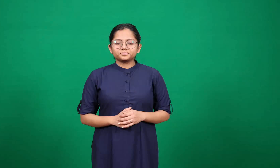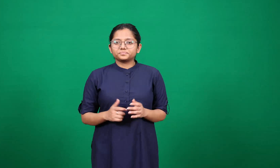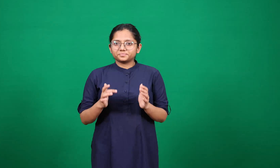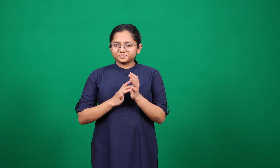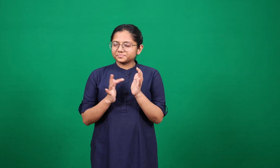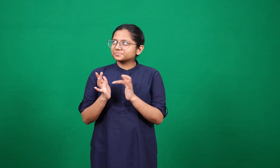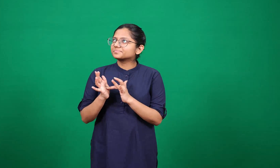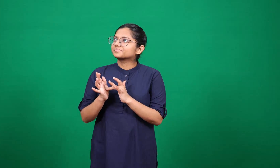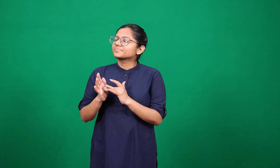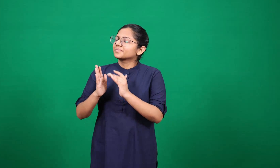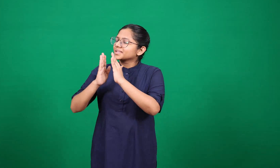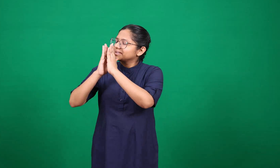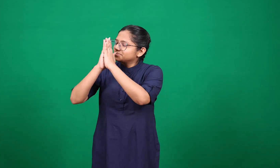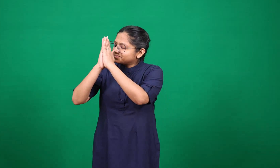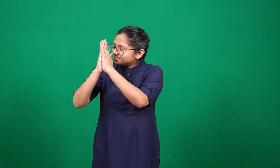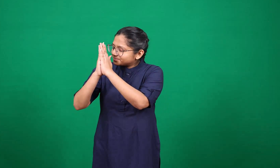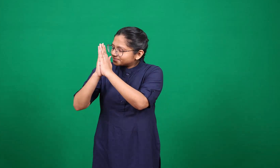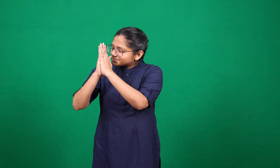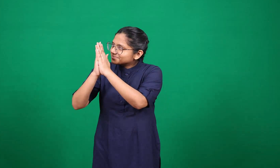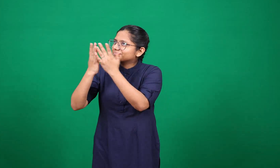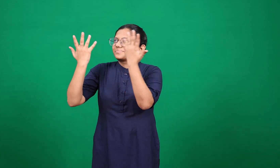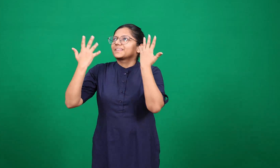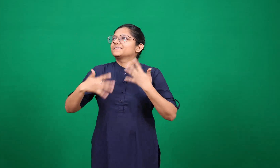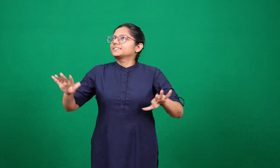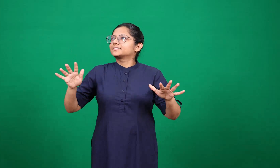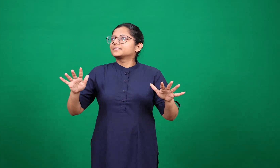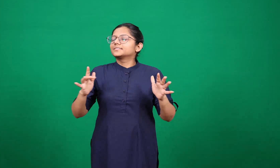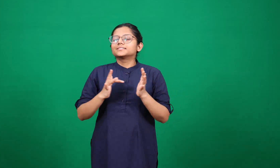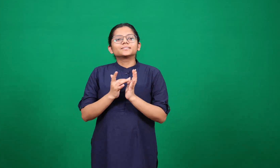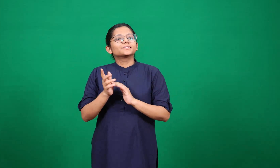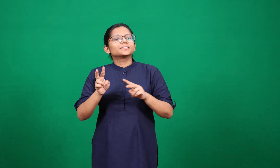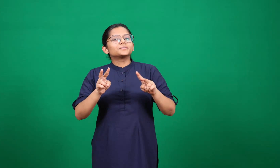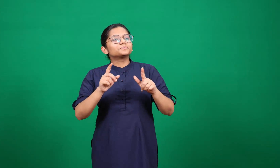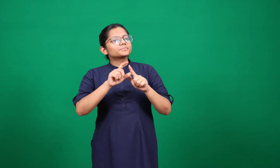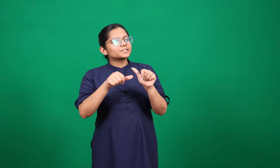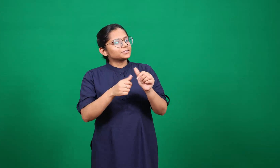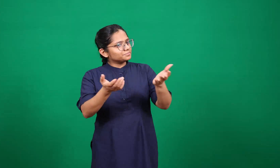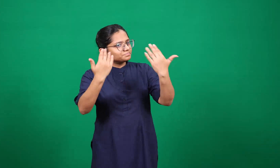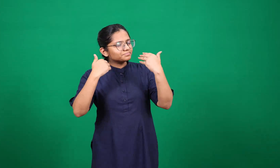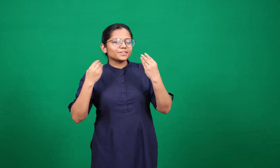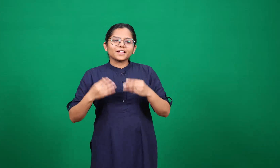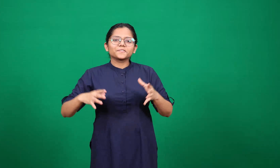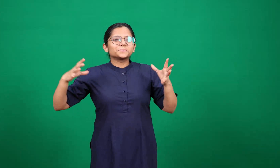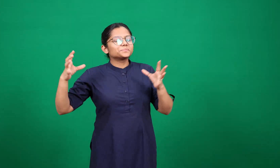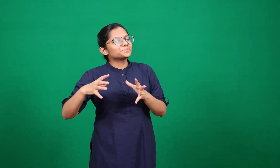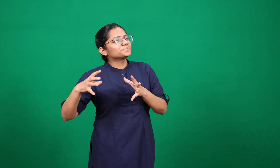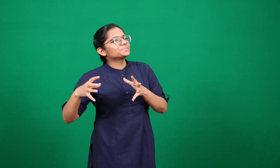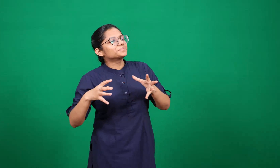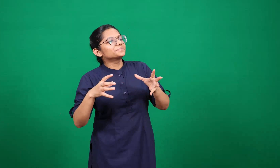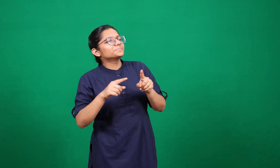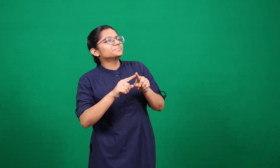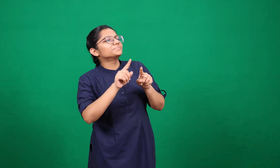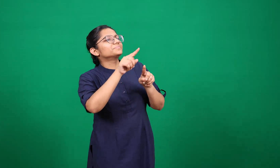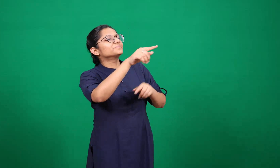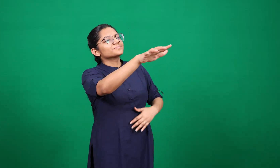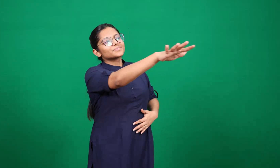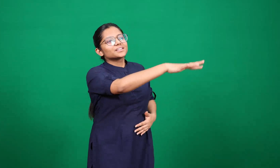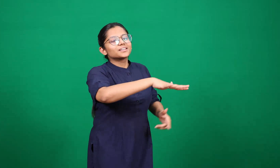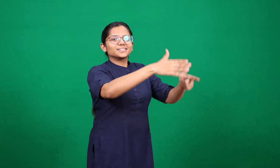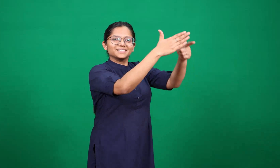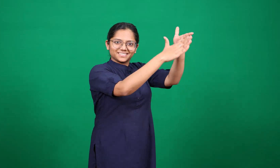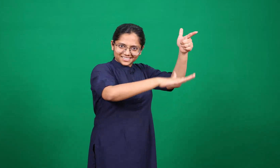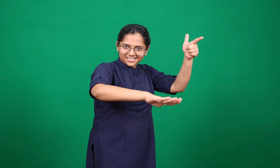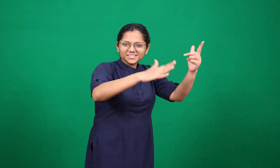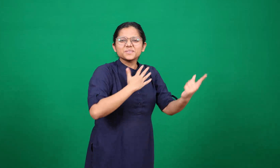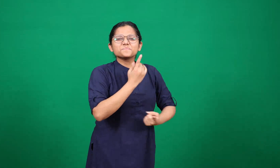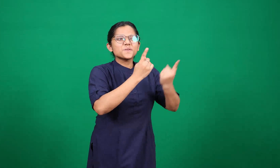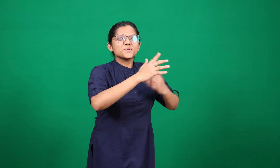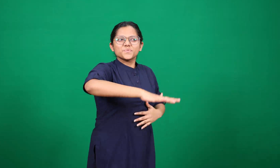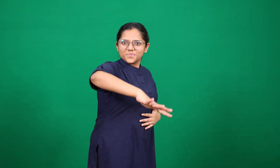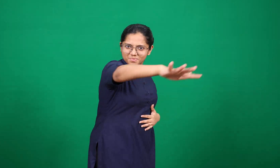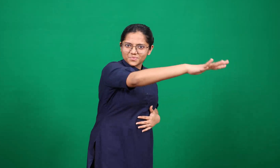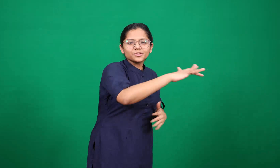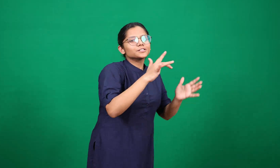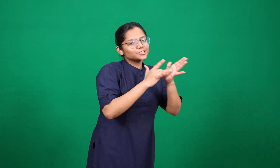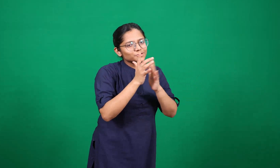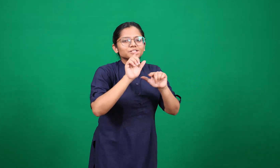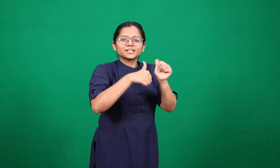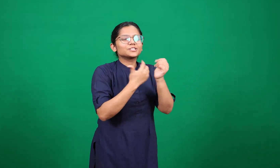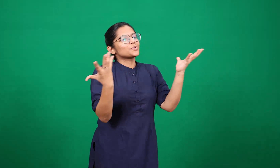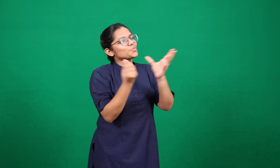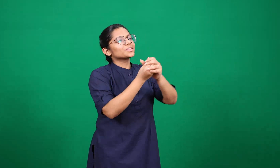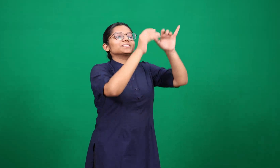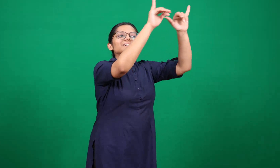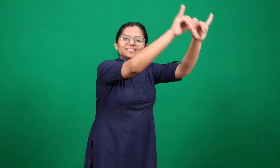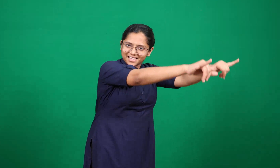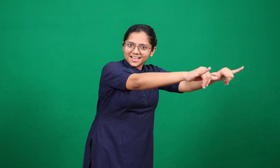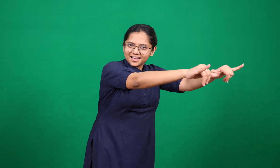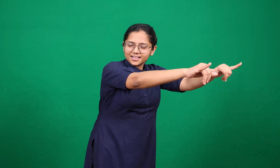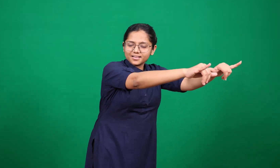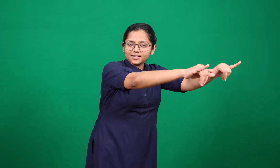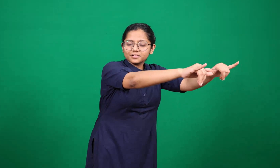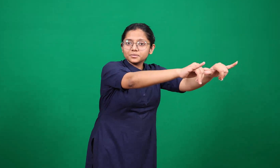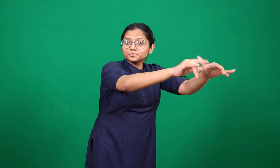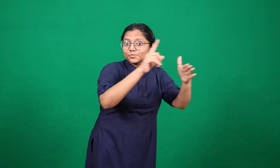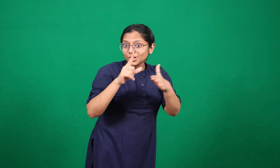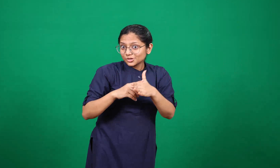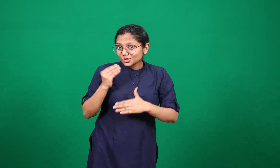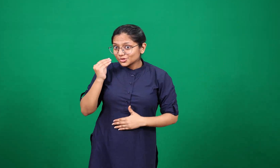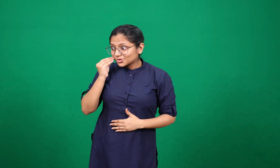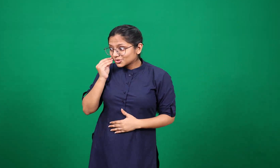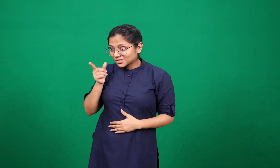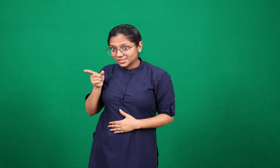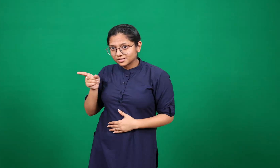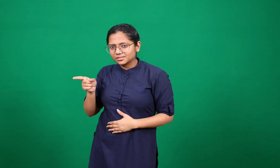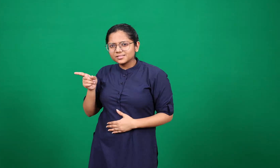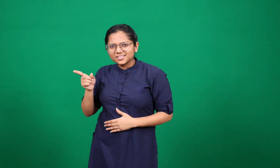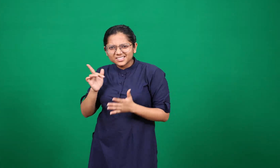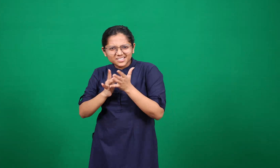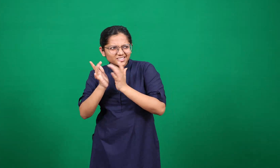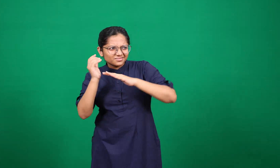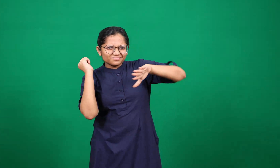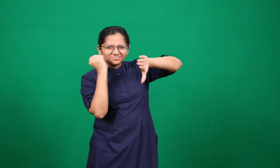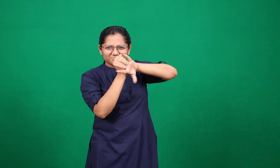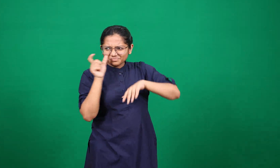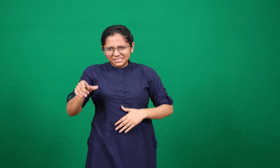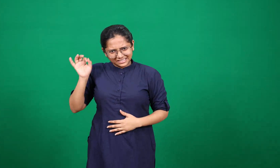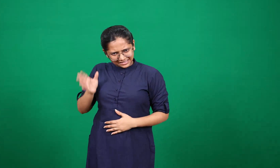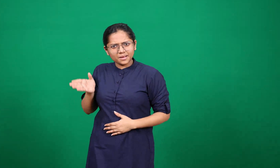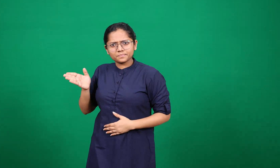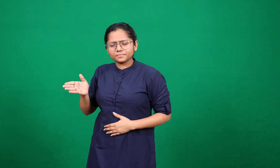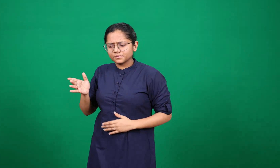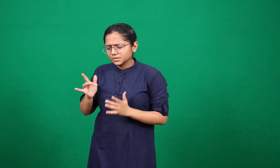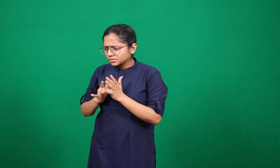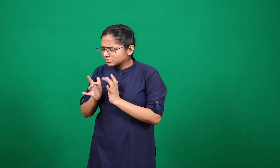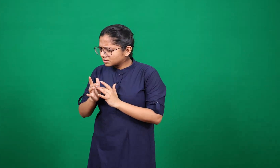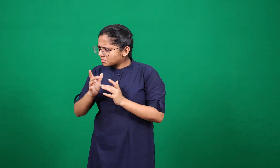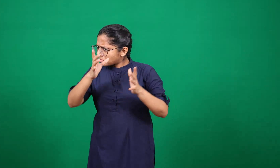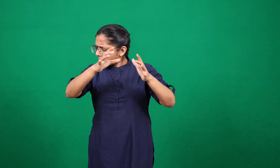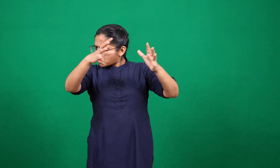After Jesus had spoken these words, He went out with His disciples across the Kidron Valley, where they entered a garden.